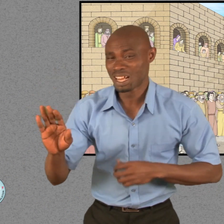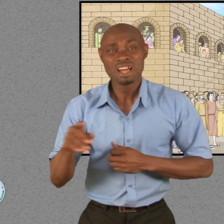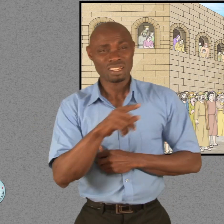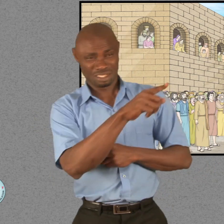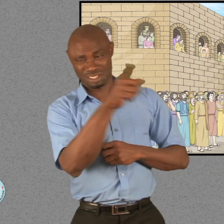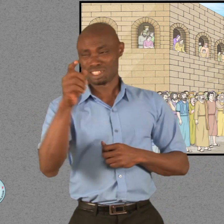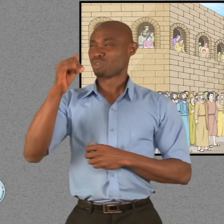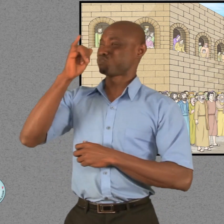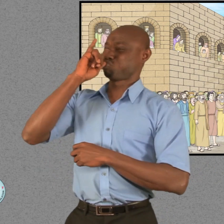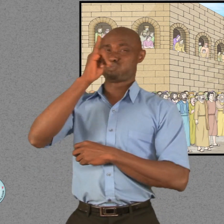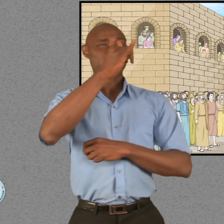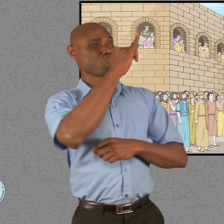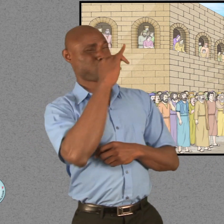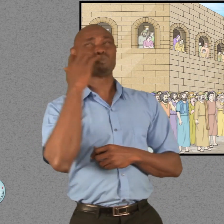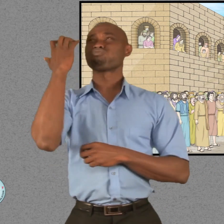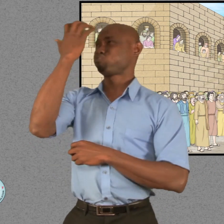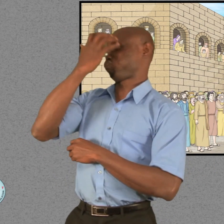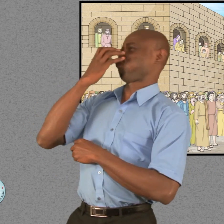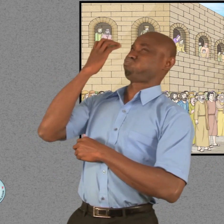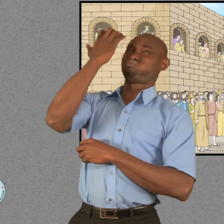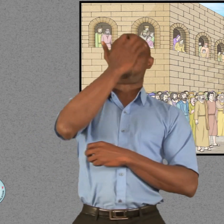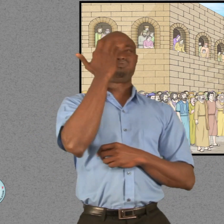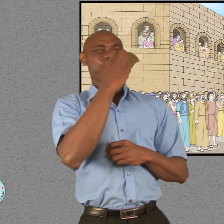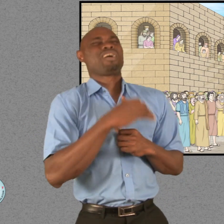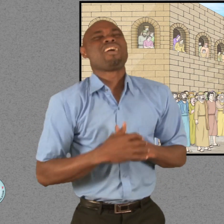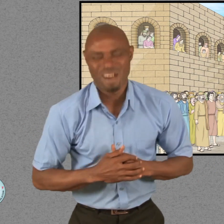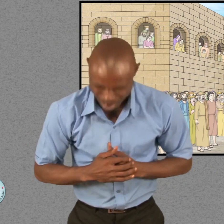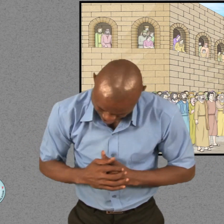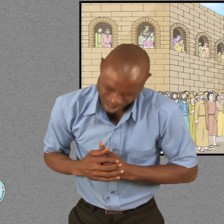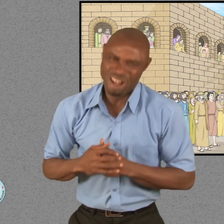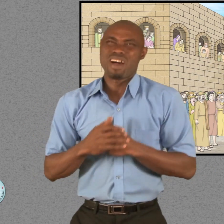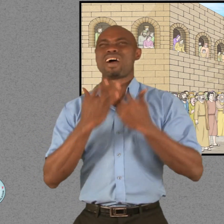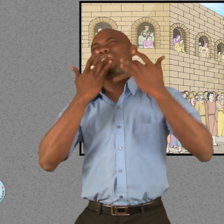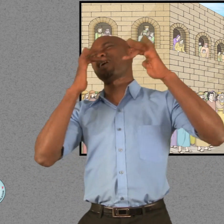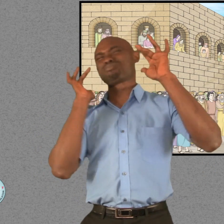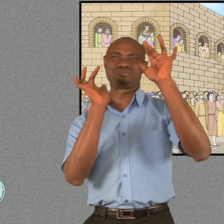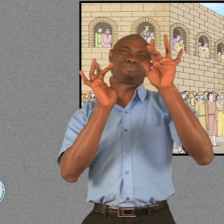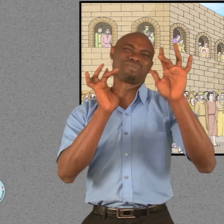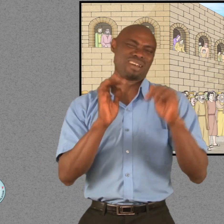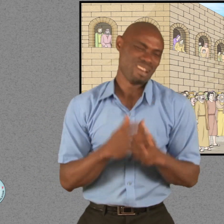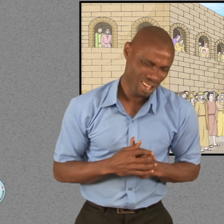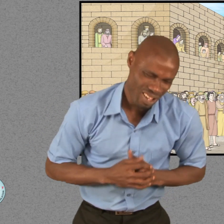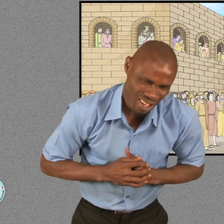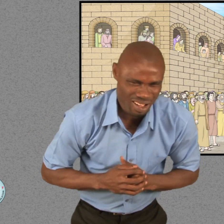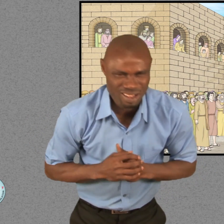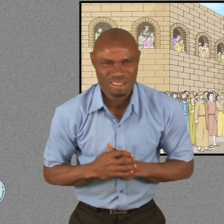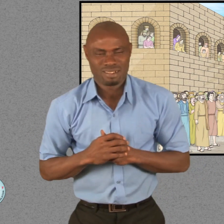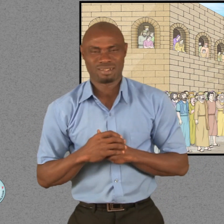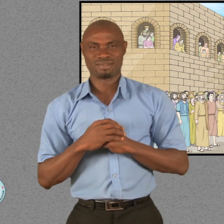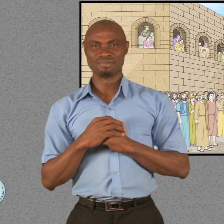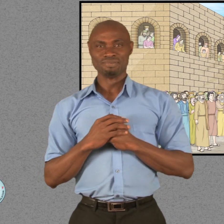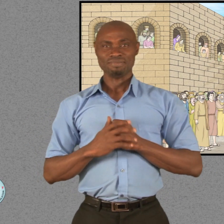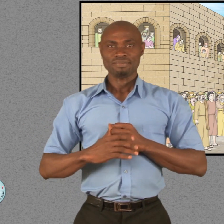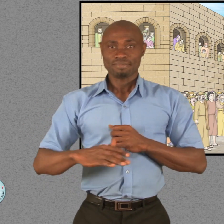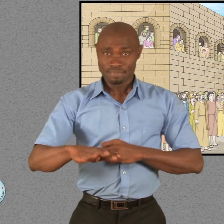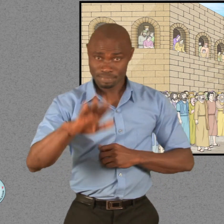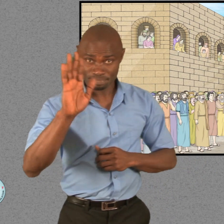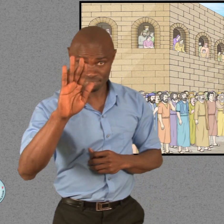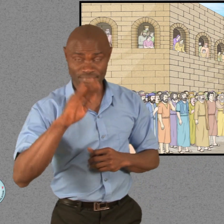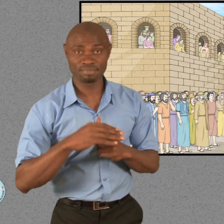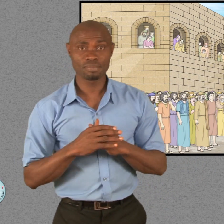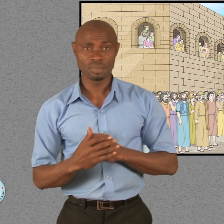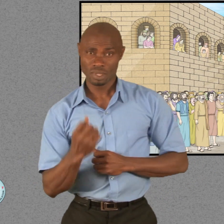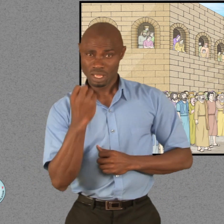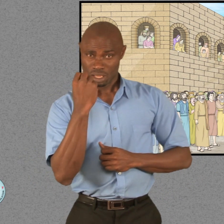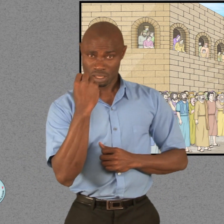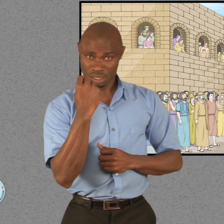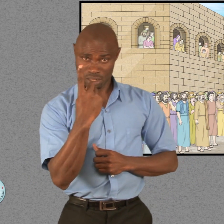But others mocked them and said, “They are drunk on new wine!”